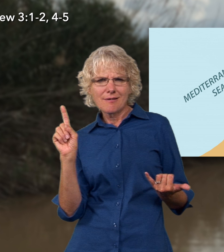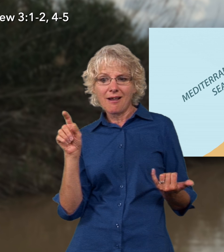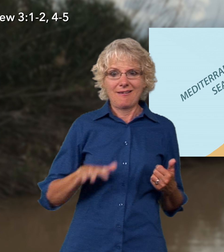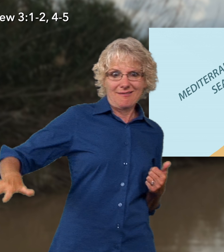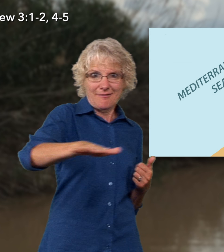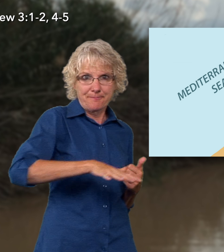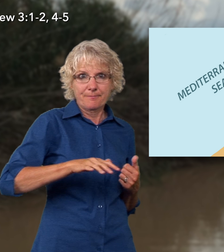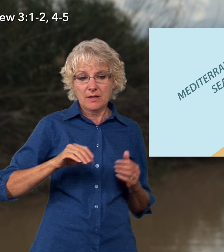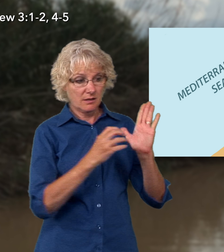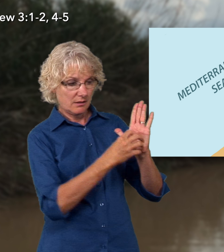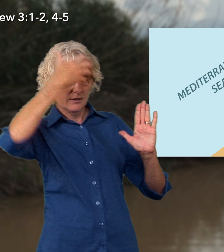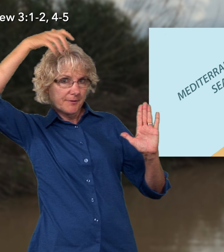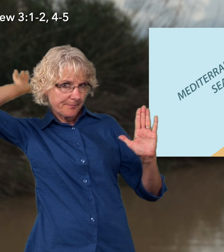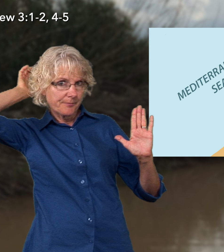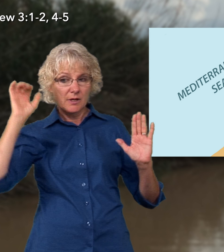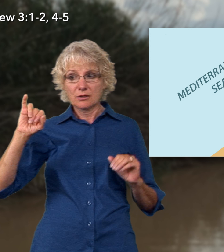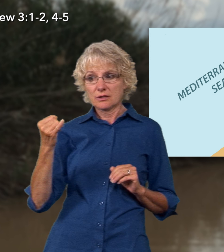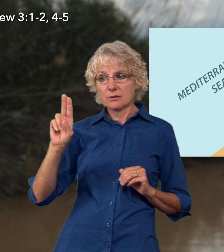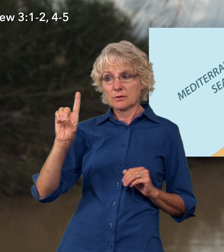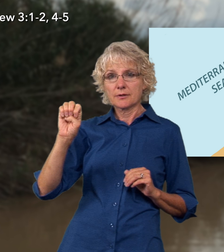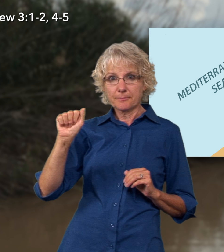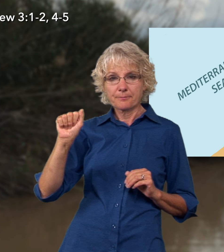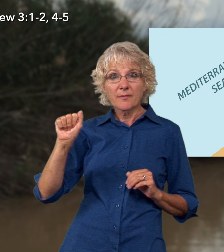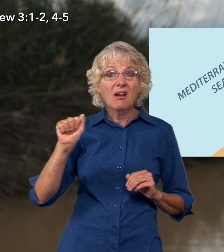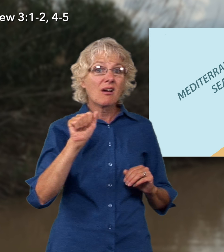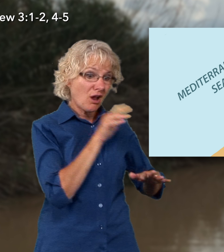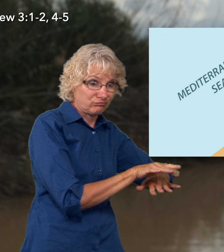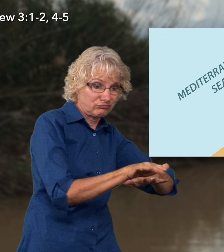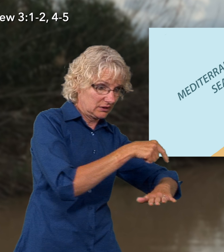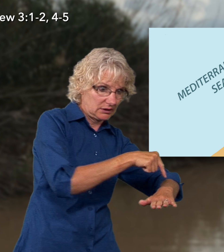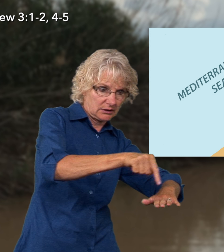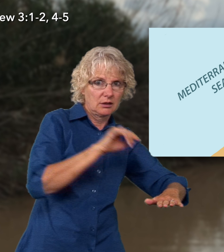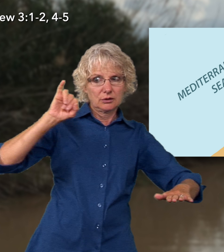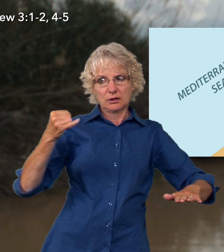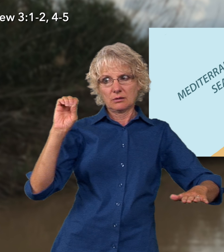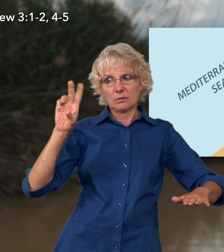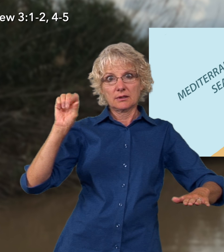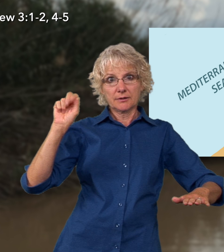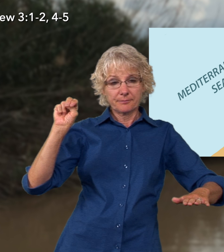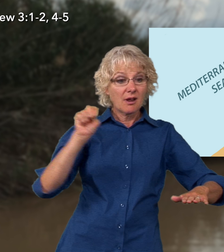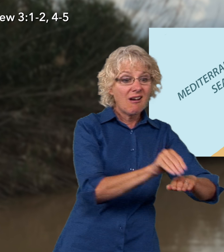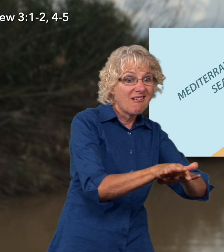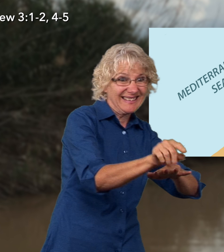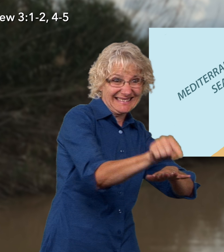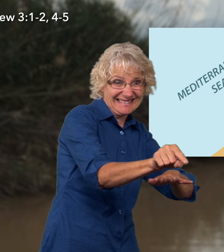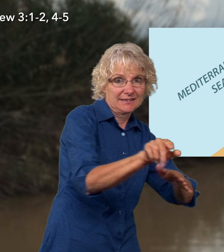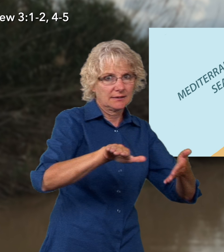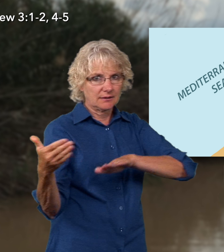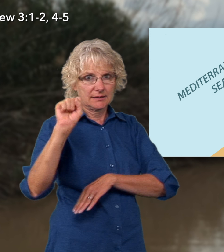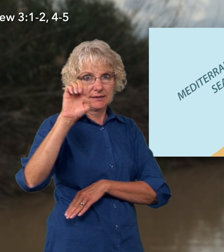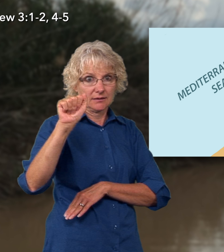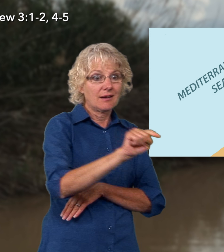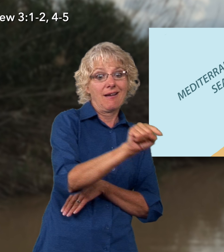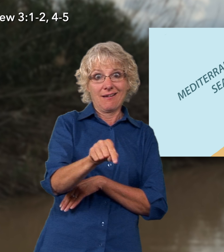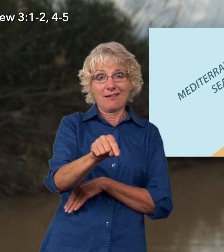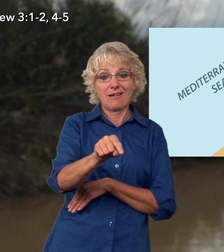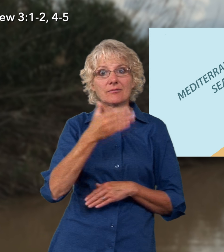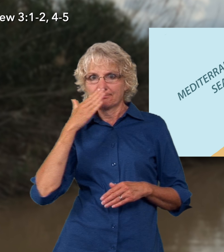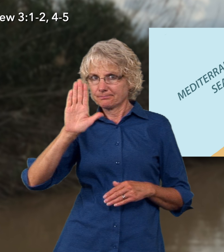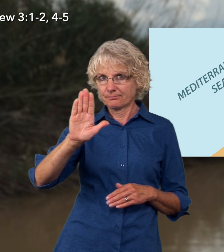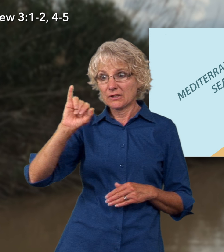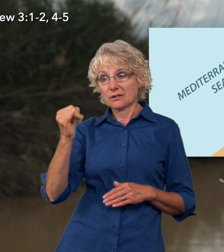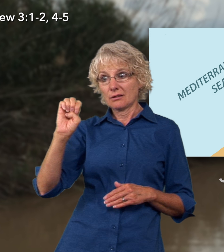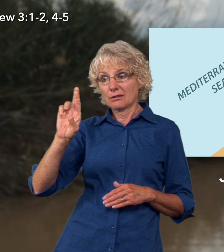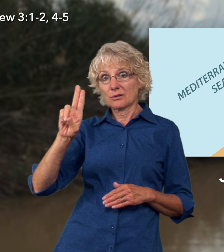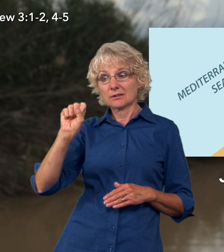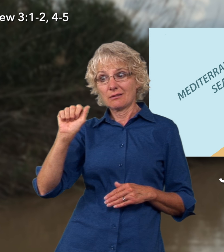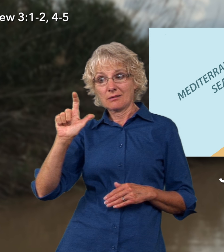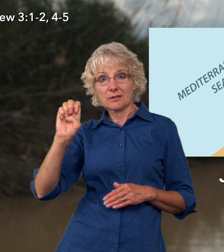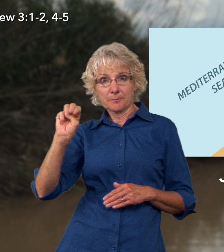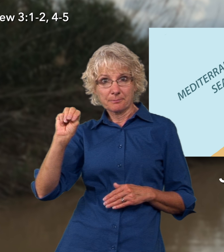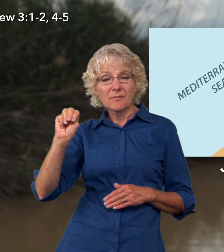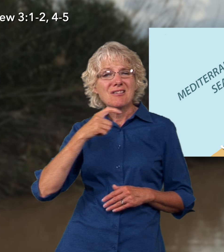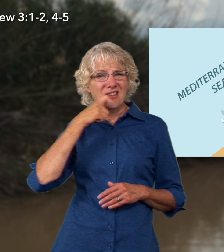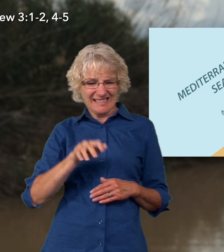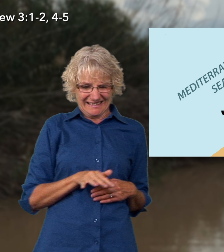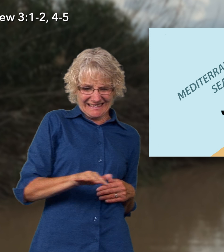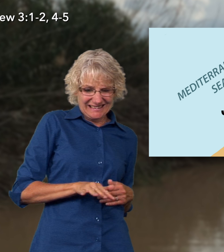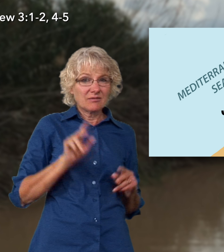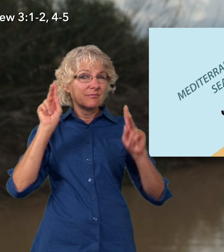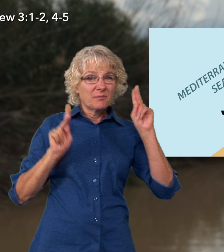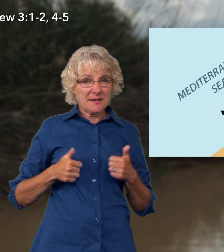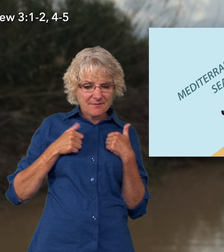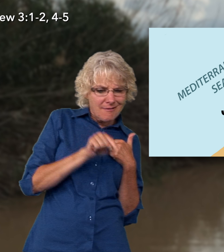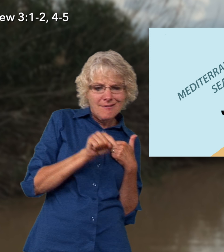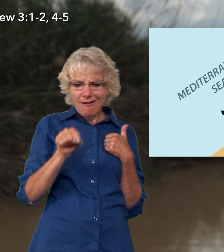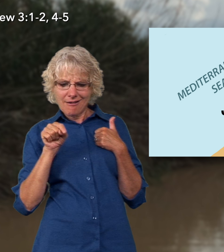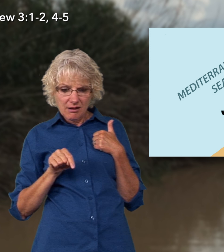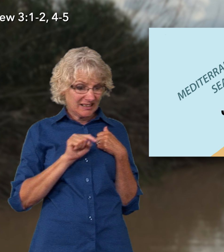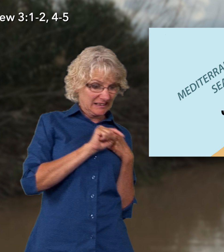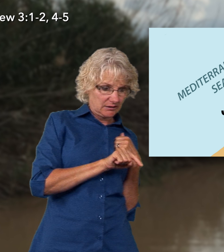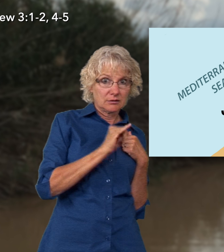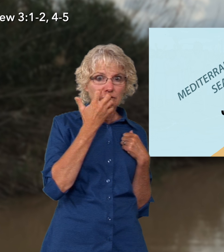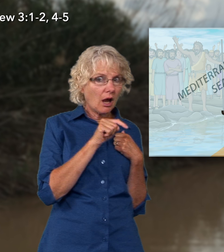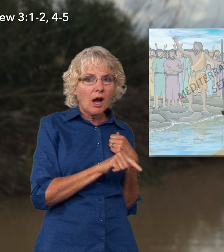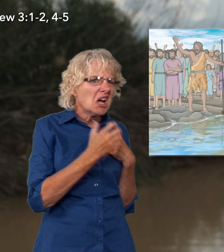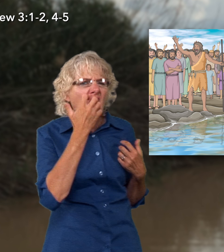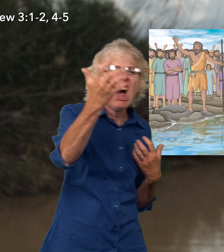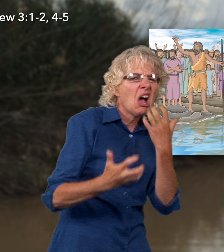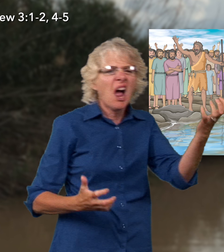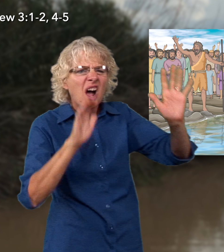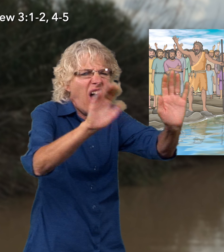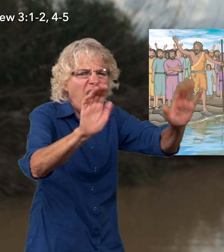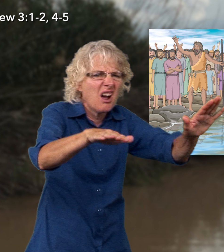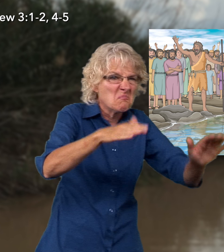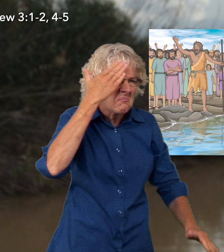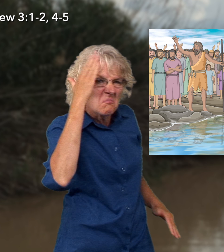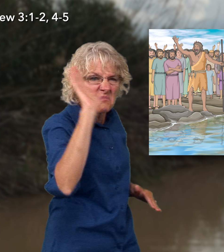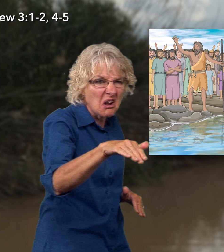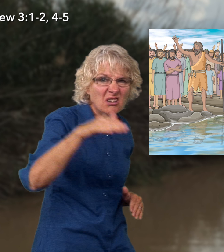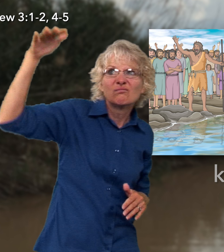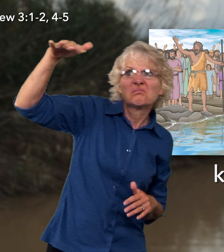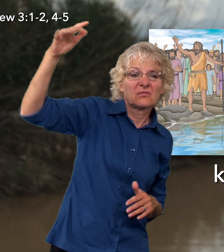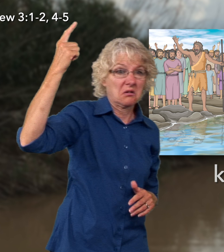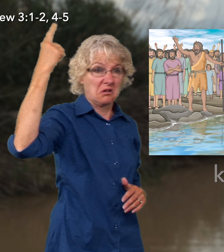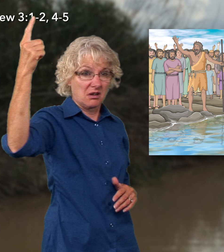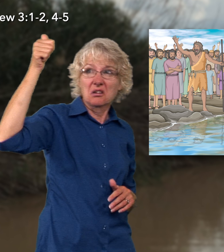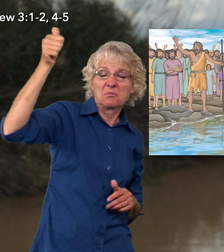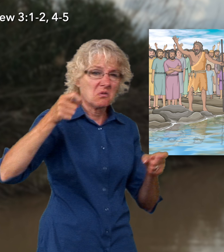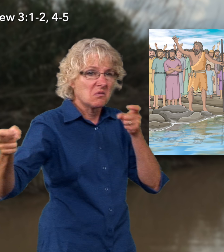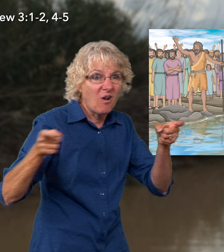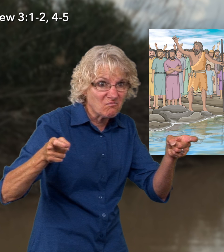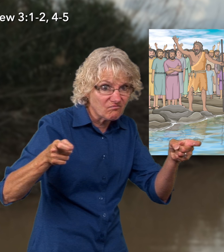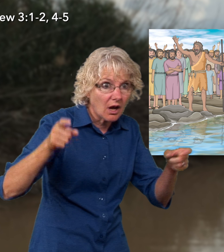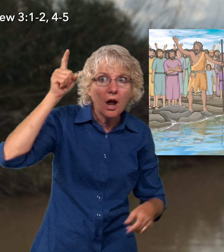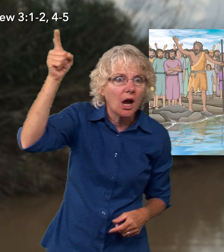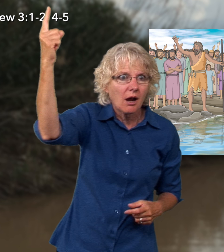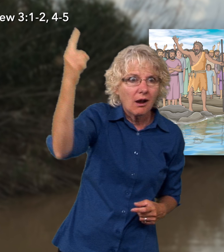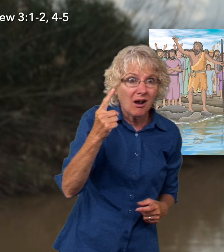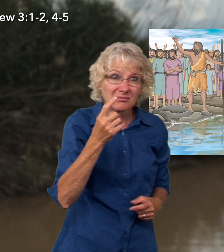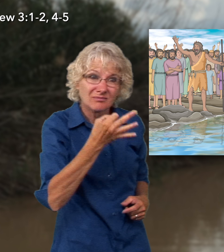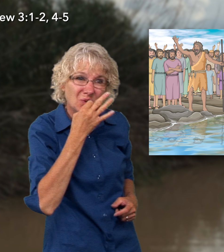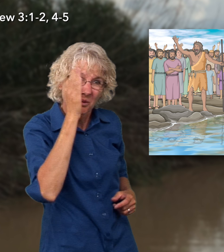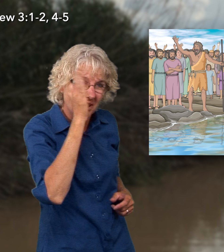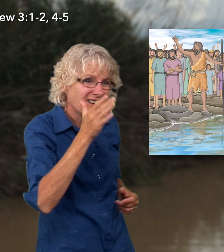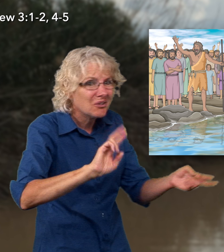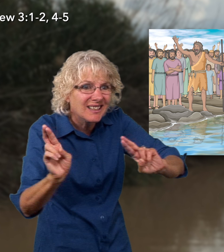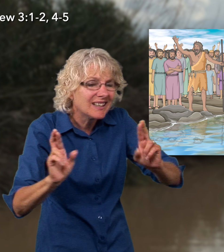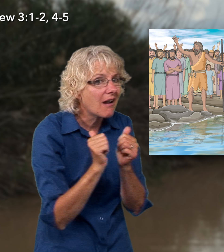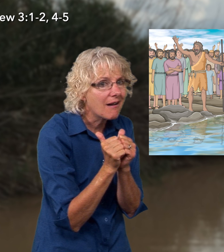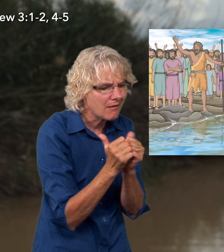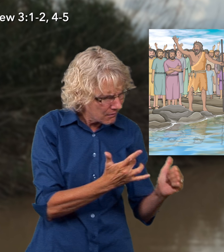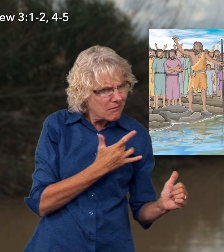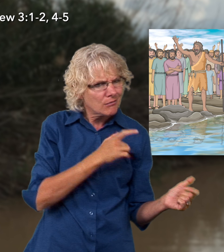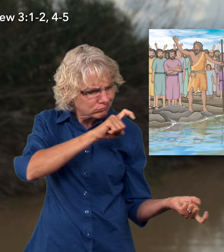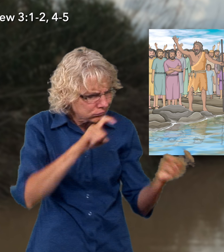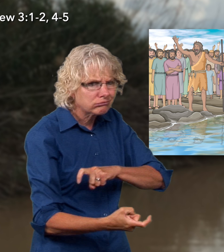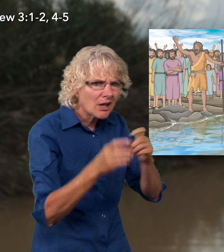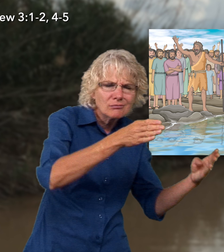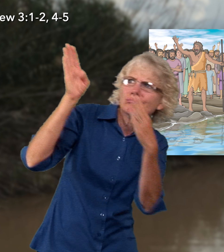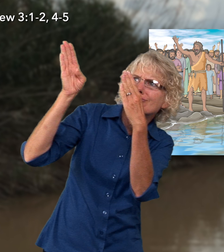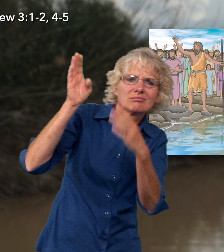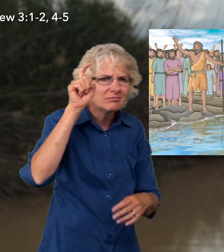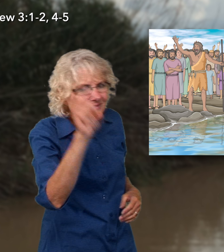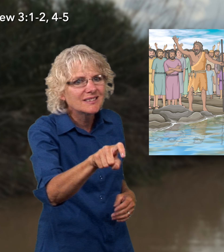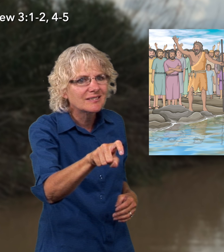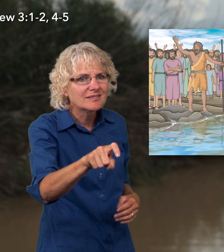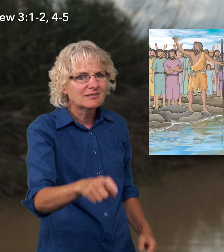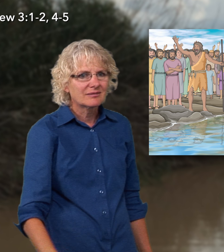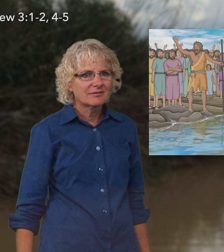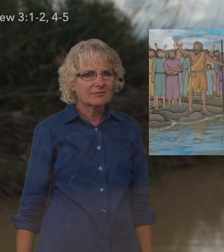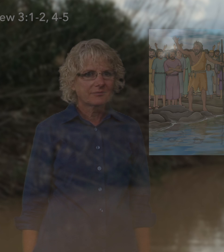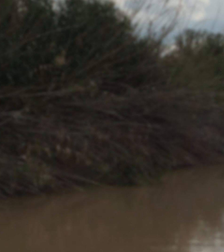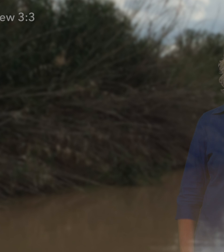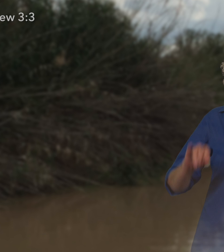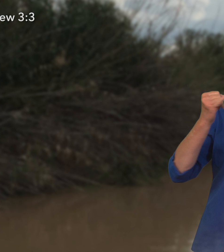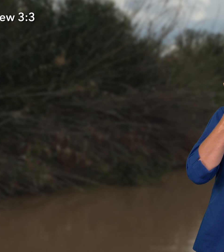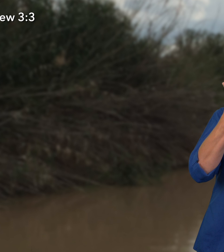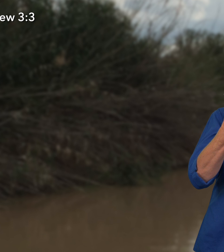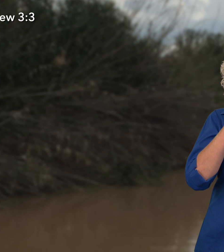People went out to him from Jerusalem and all Judea and the whole region around the Jordan.